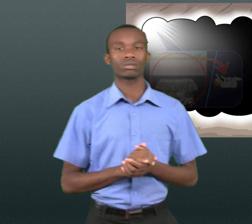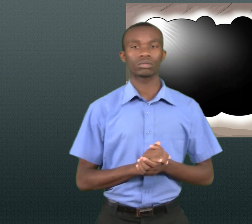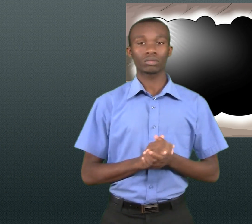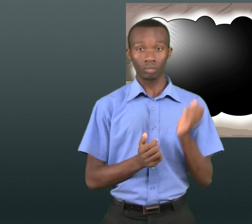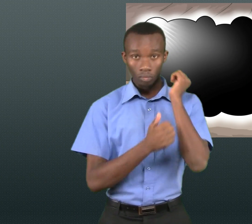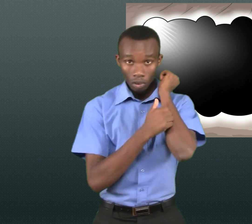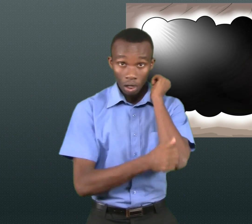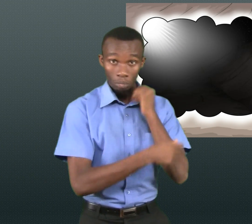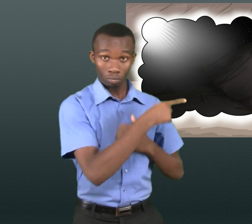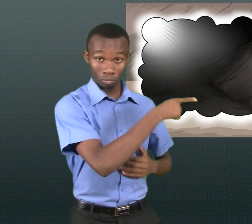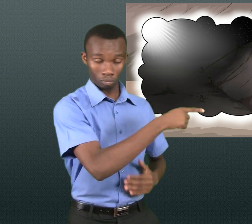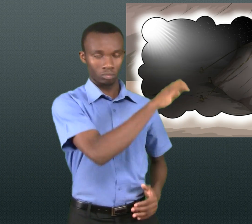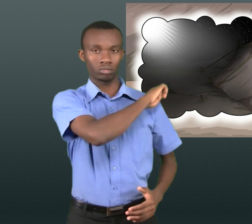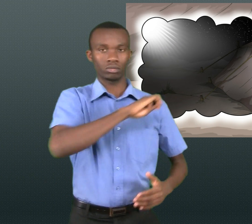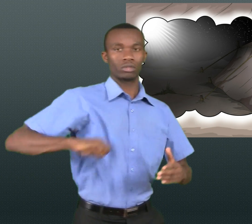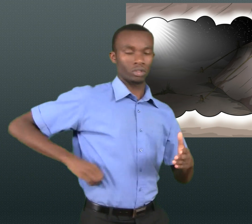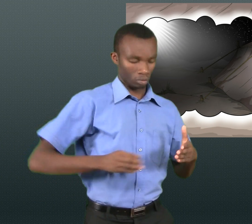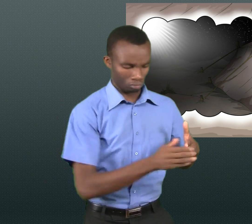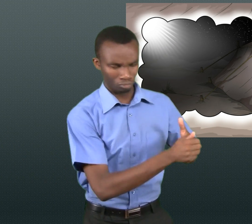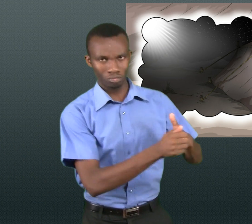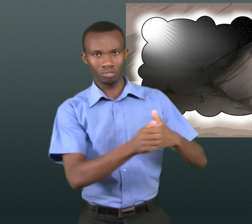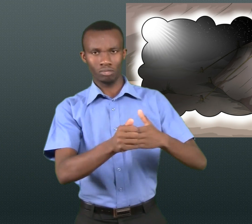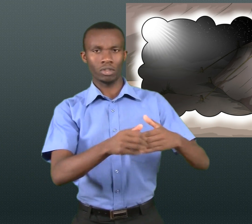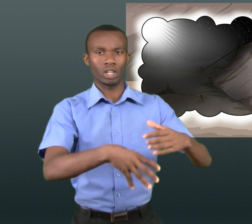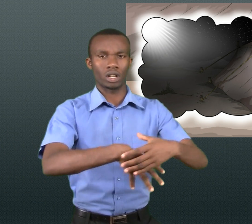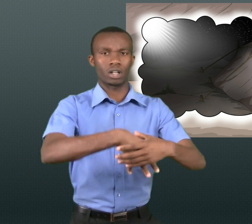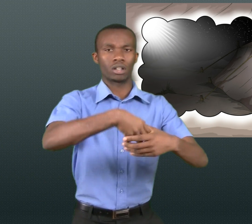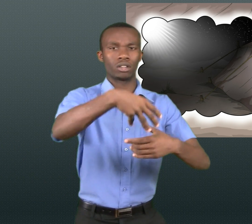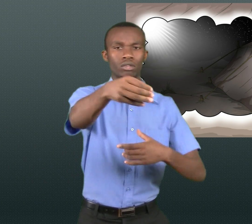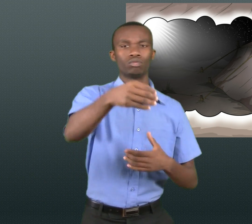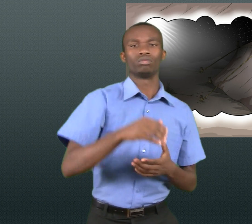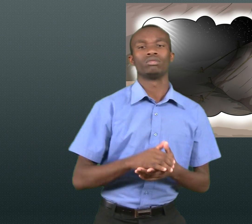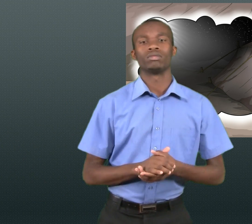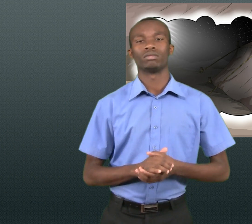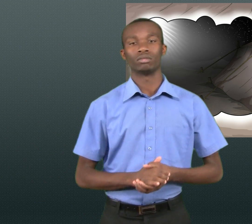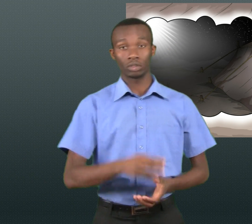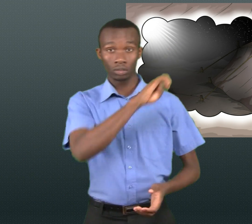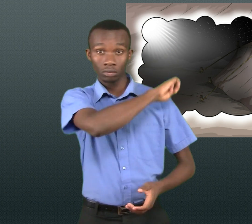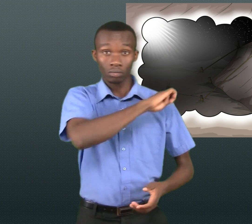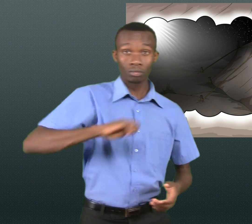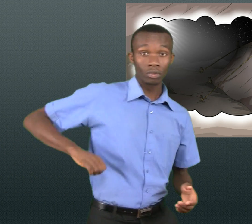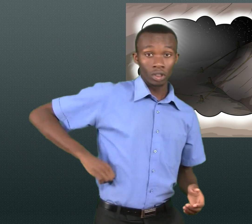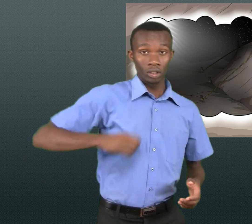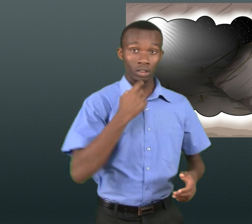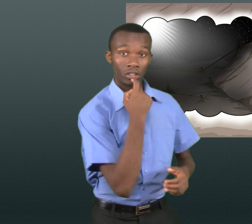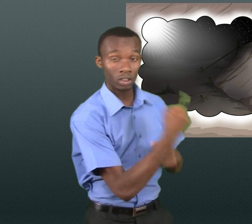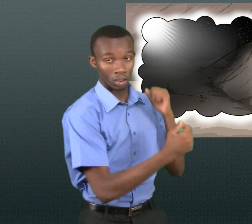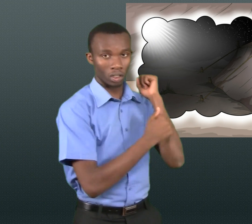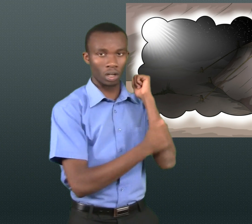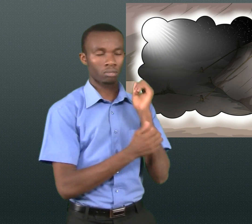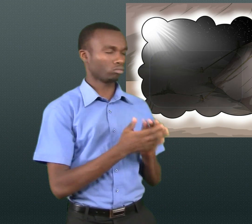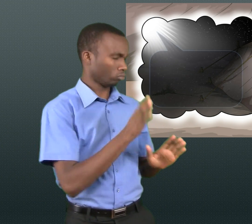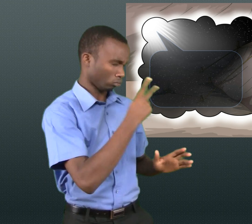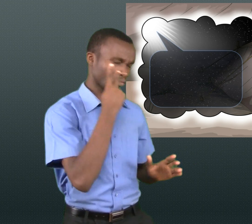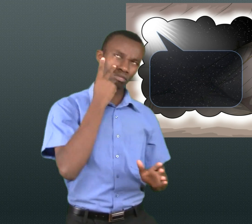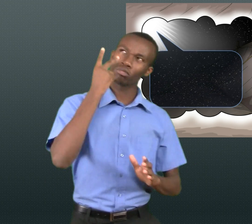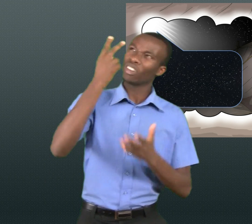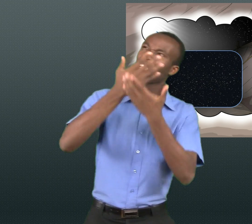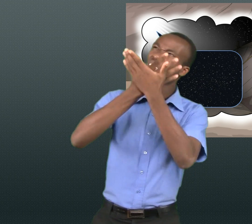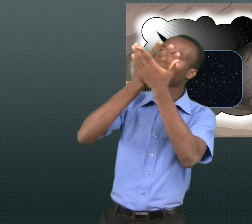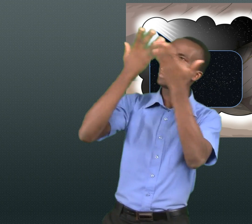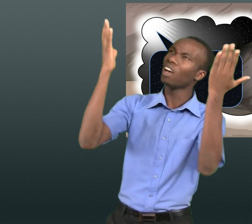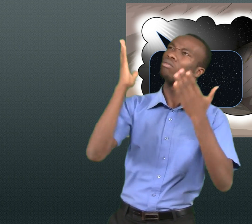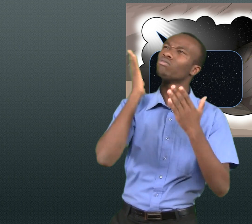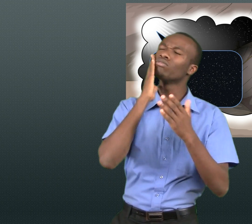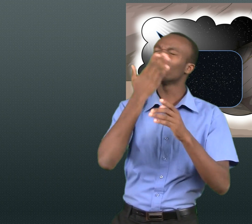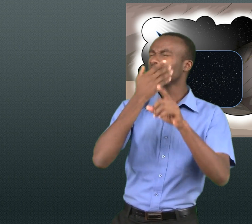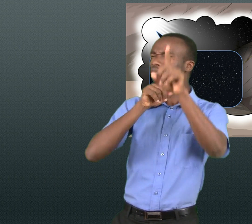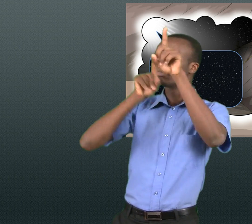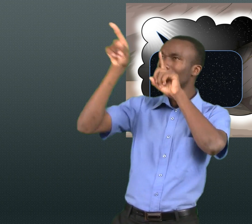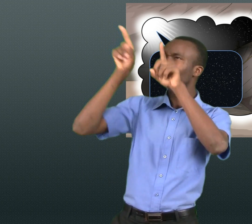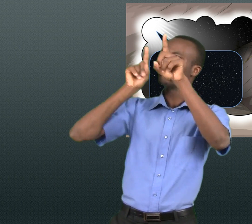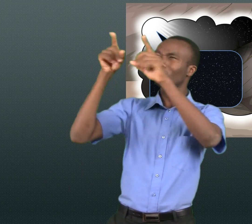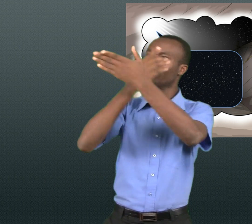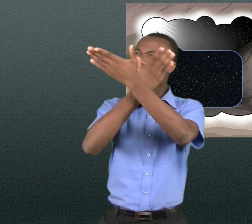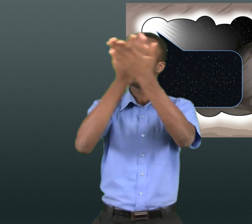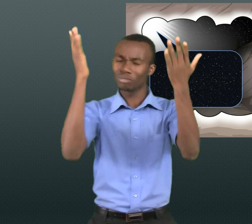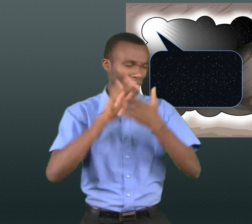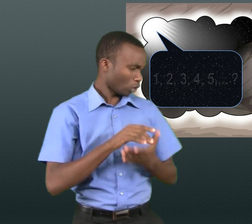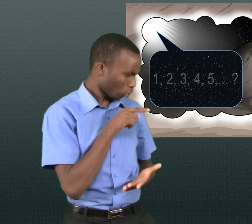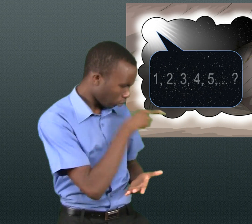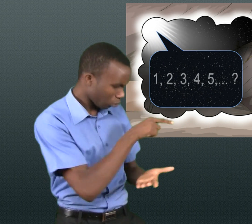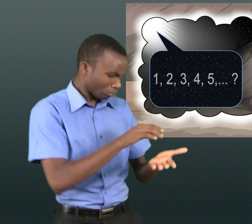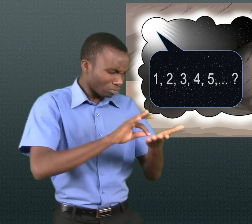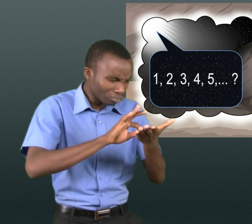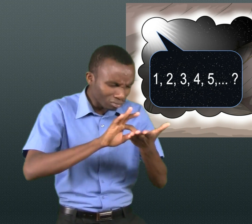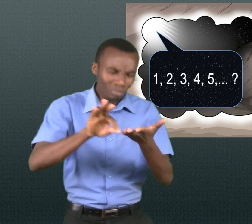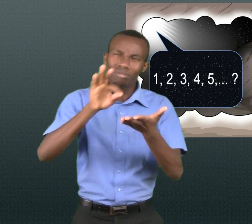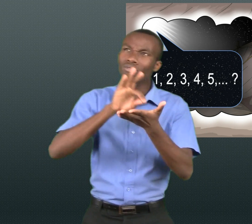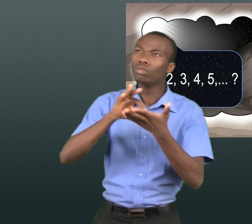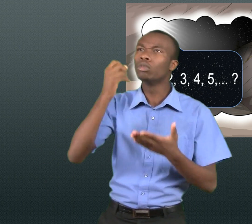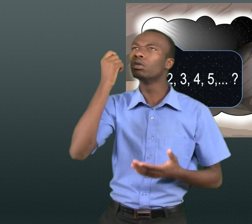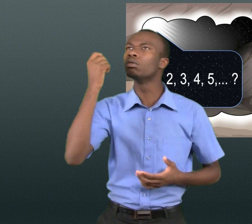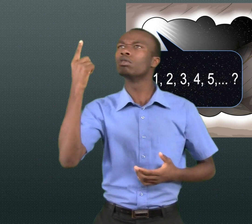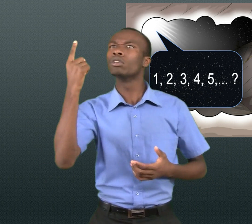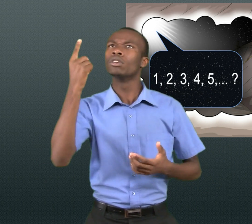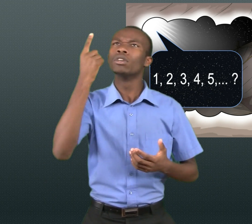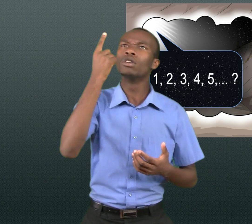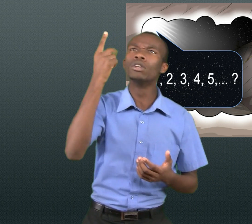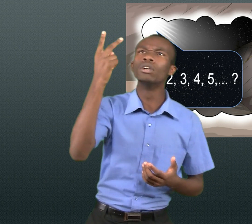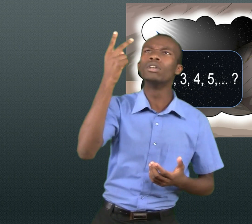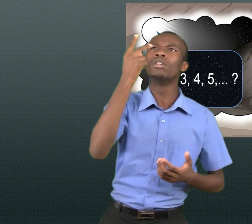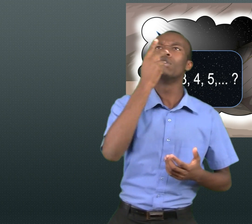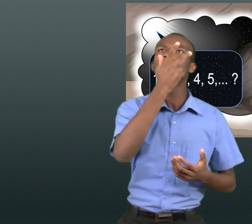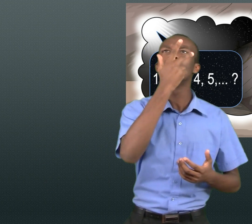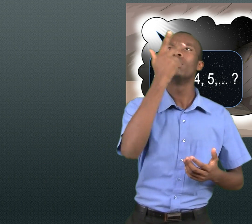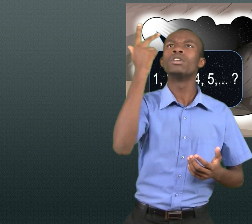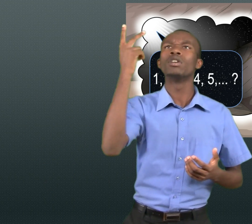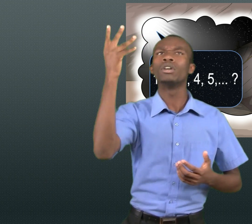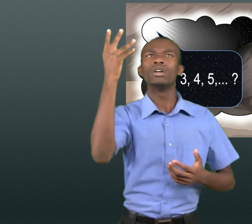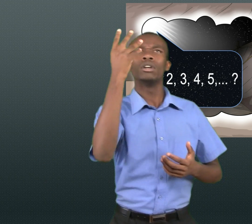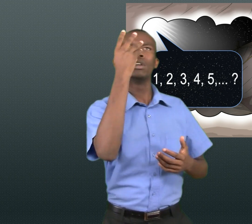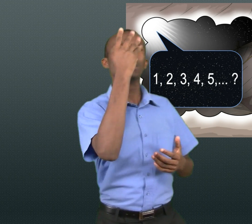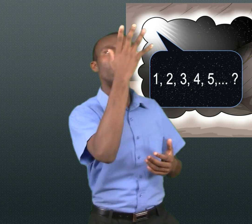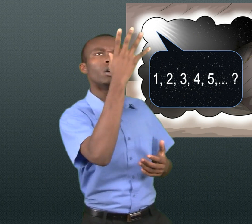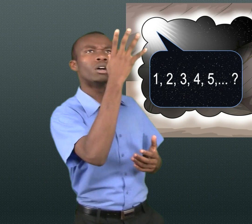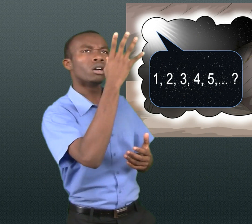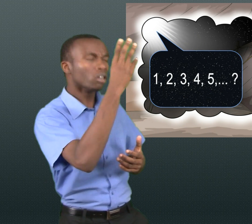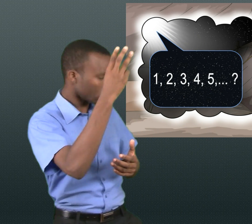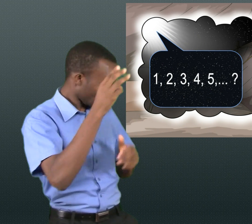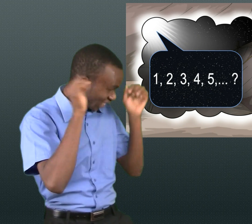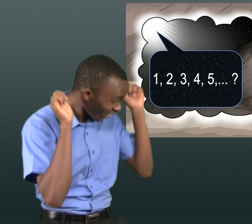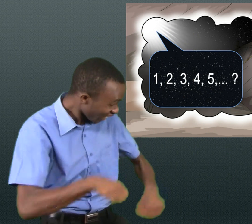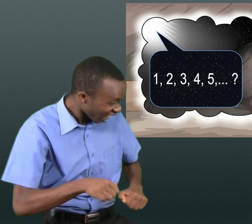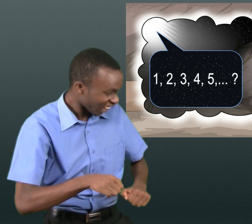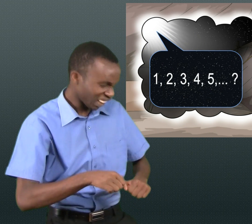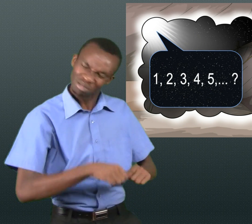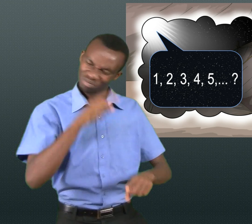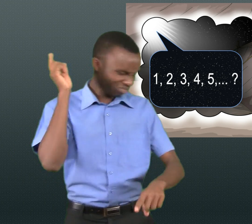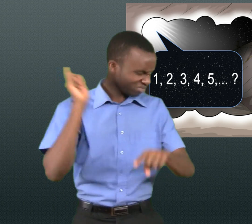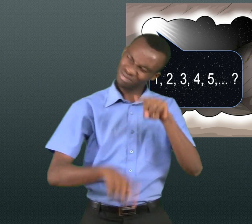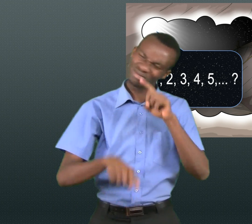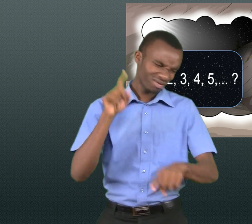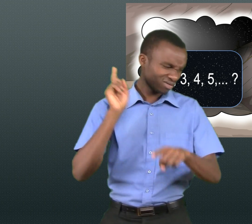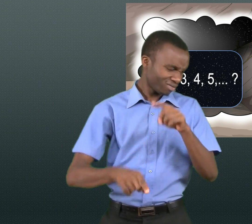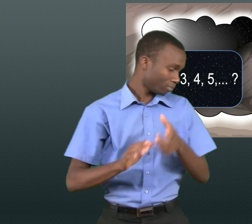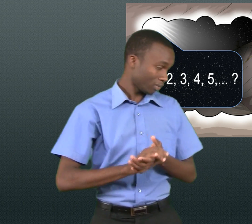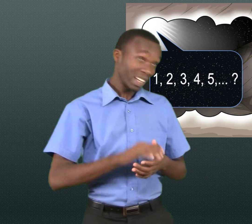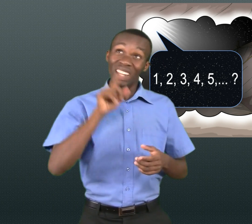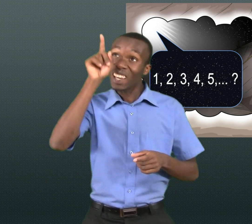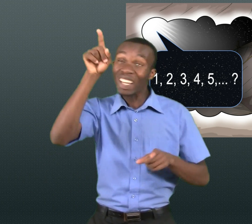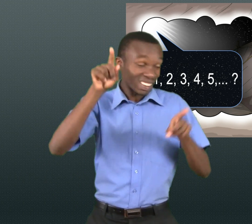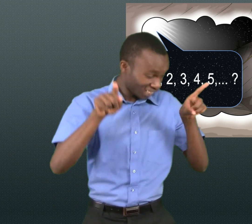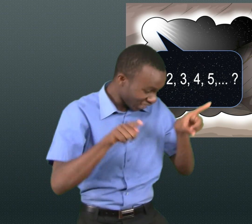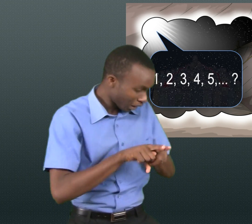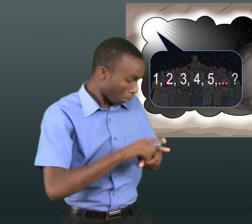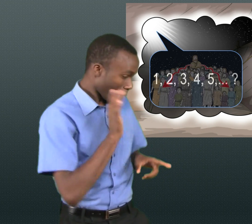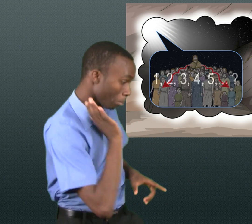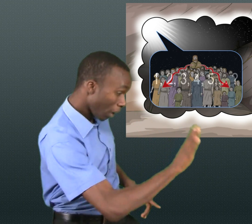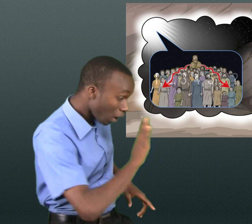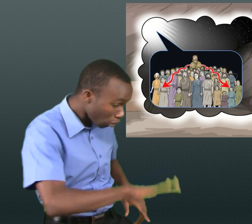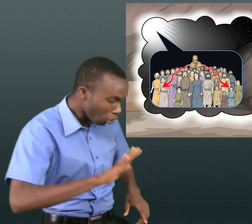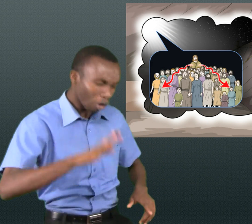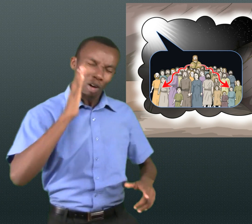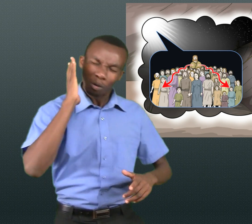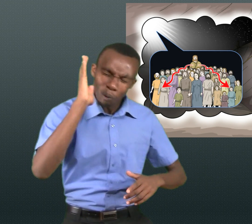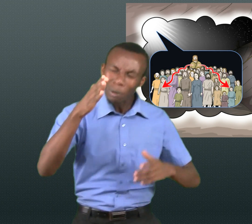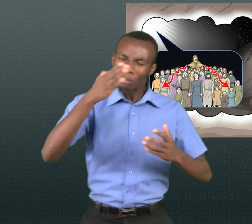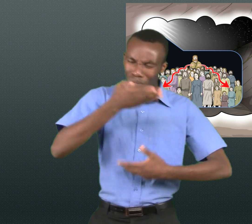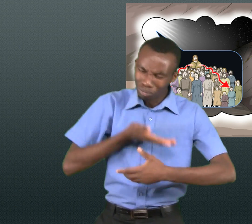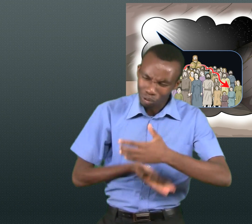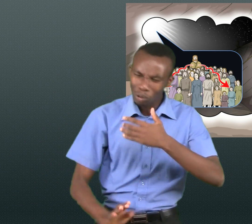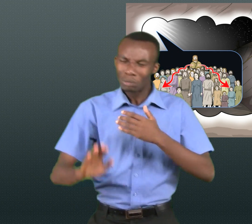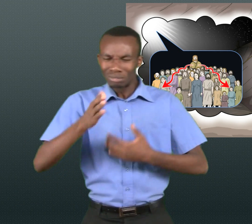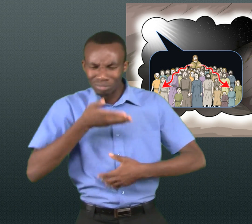And the LORD took him outside and said, “Now look to the heavens and count the stars, if you are able.”